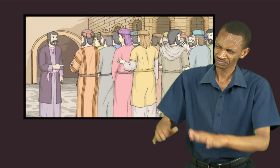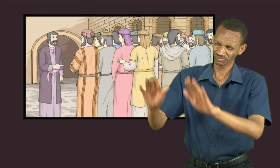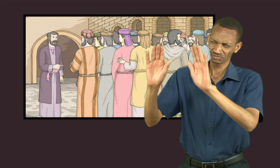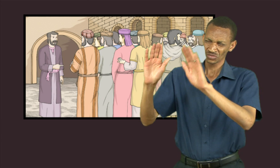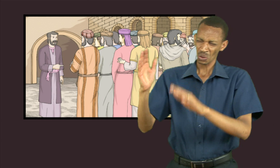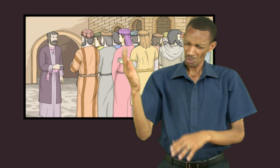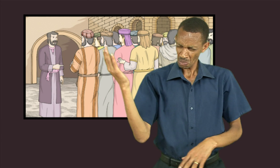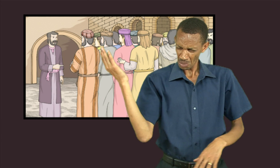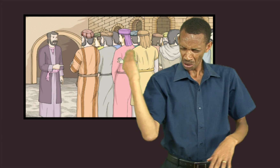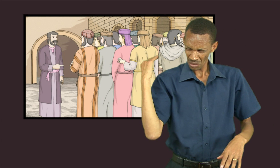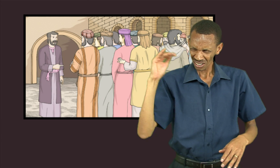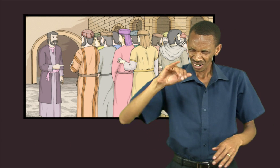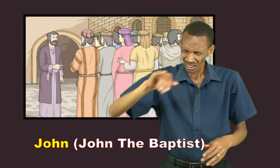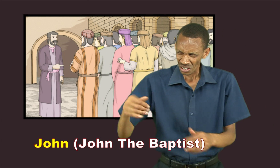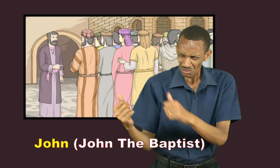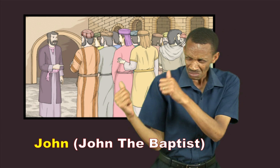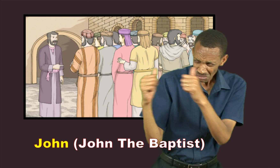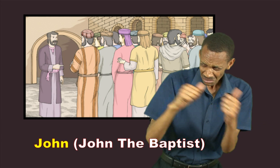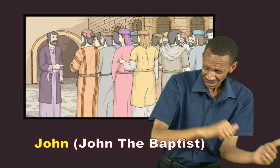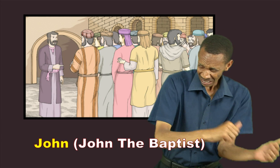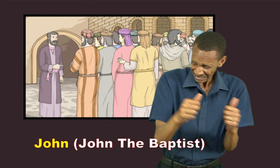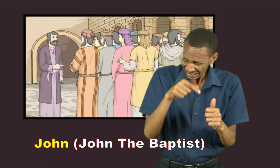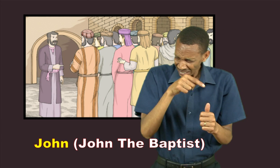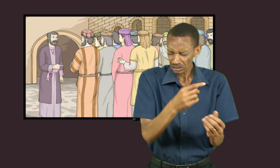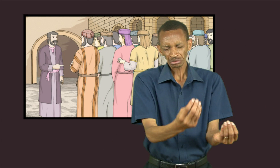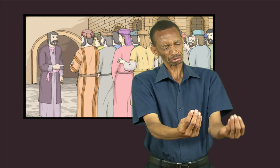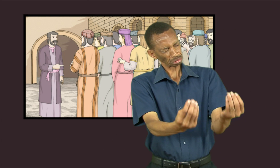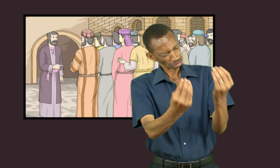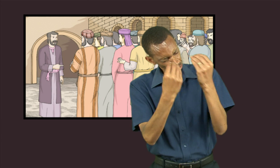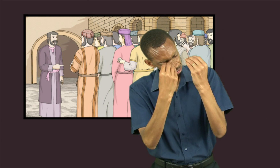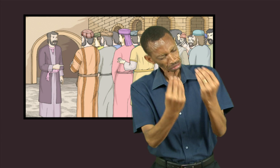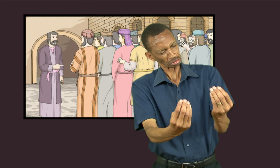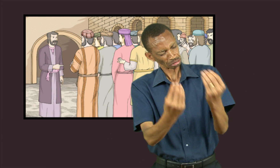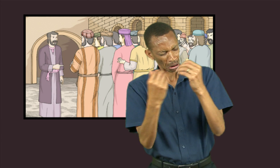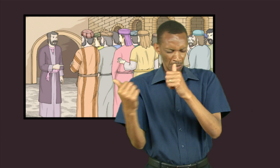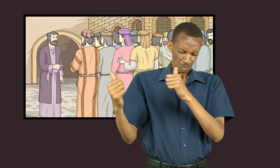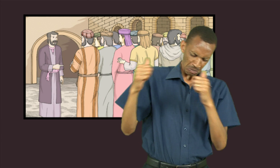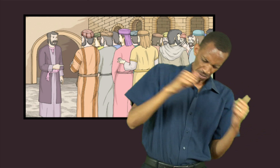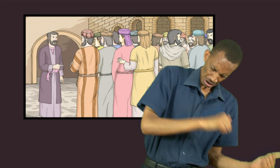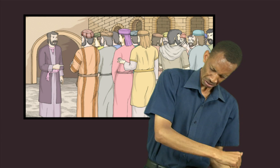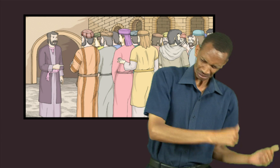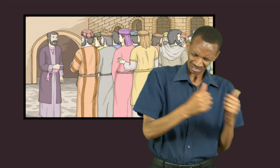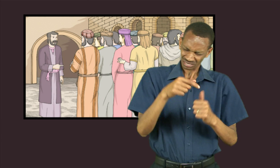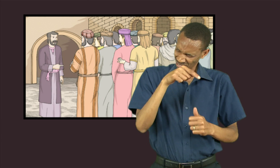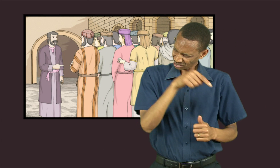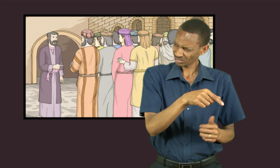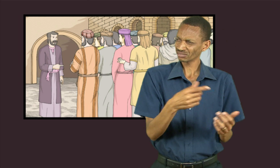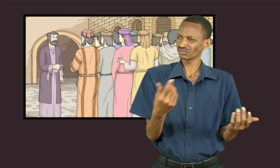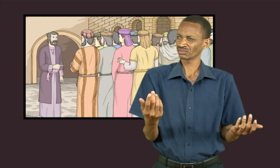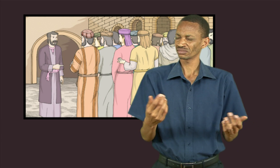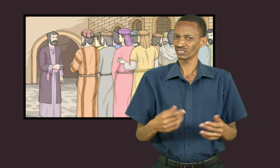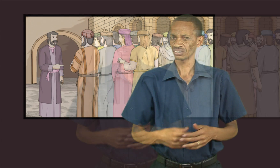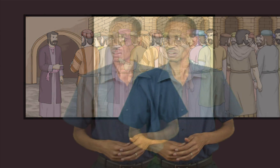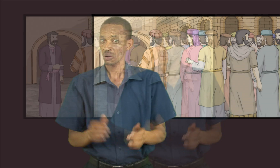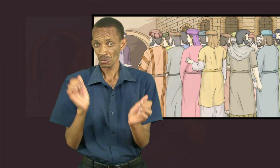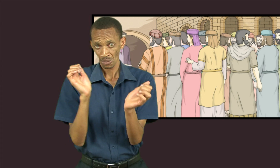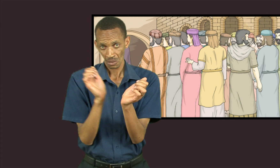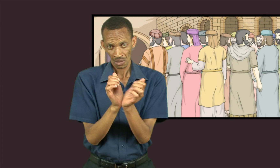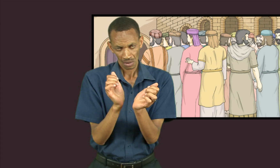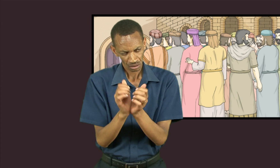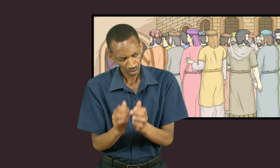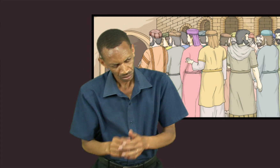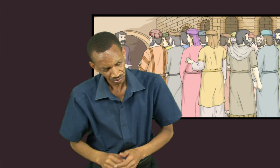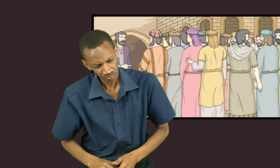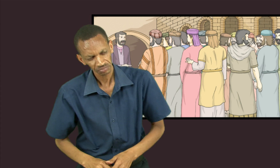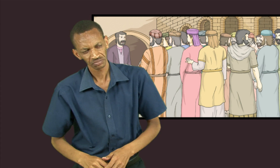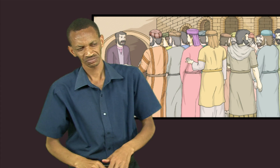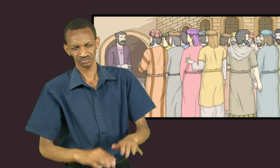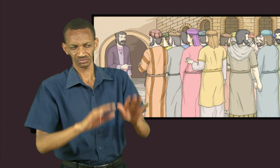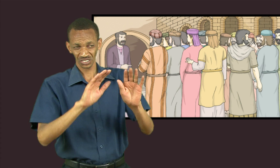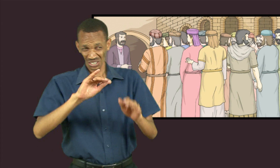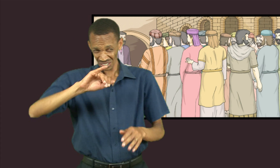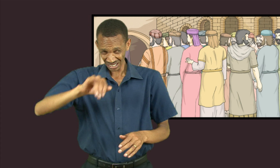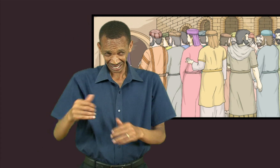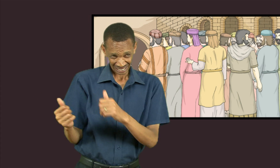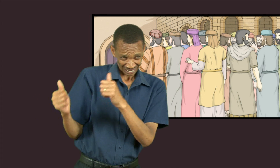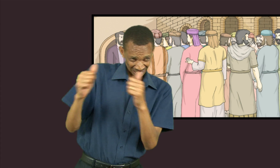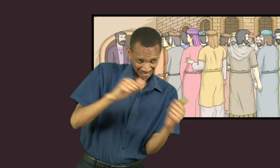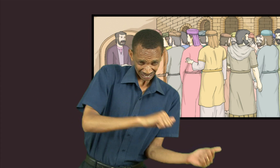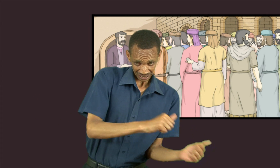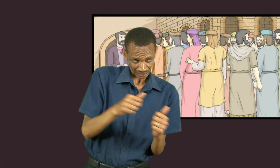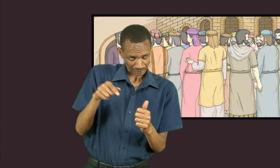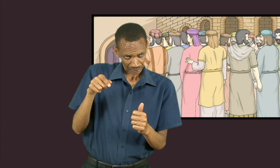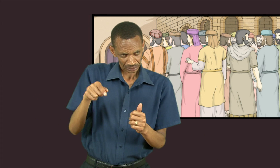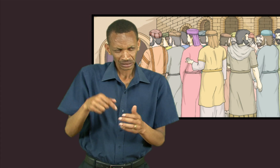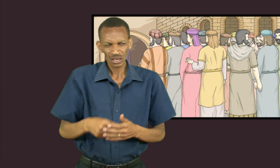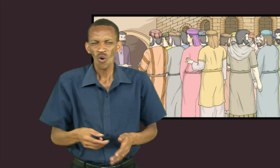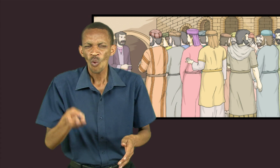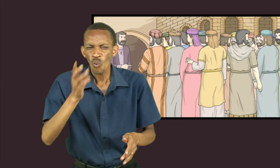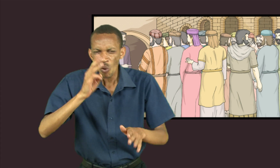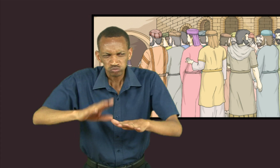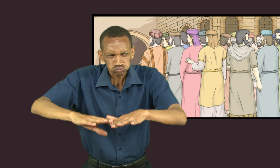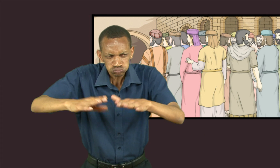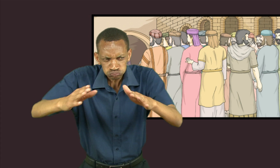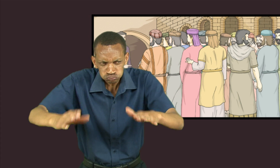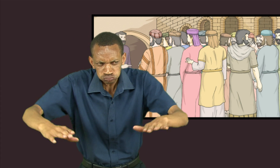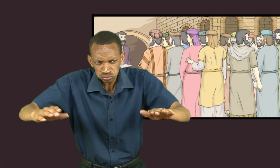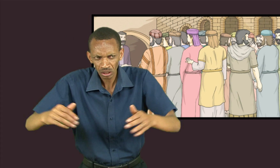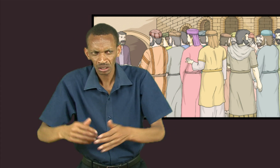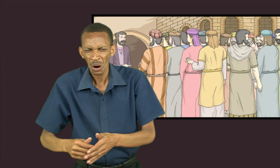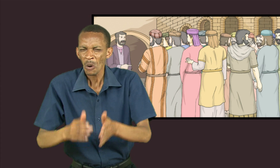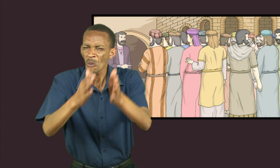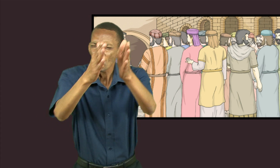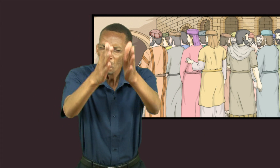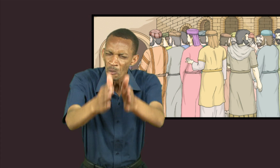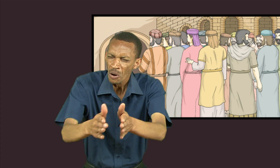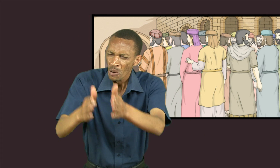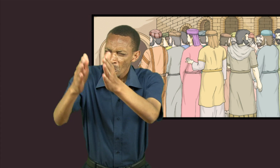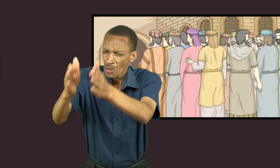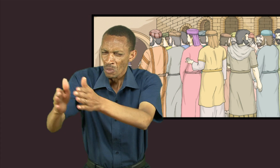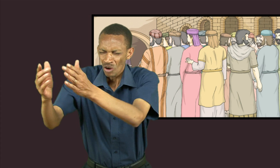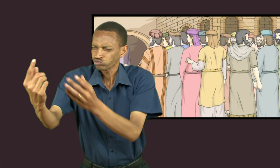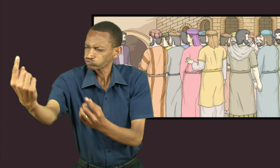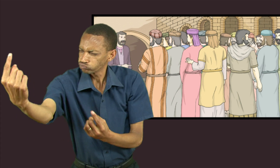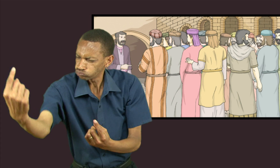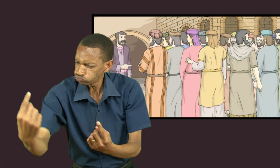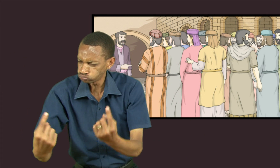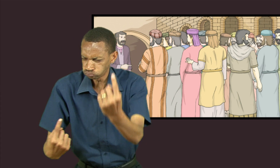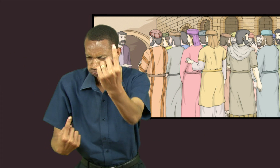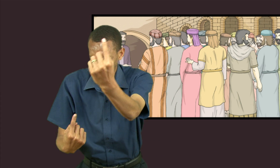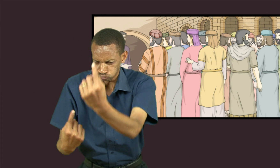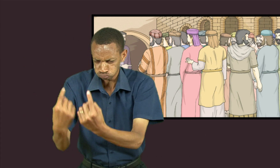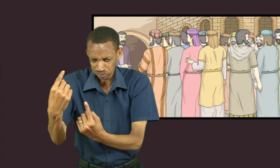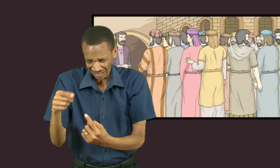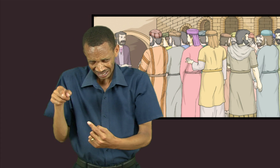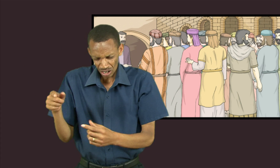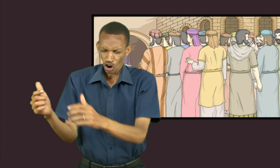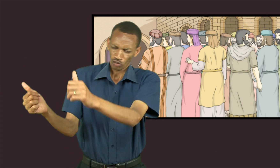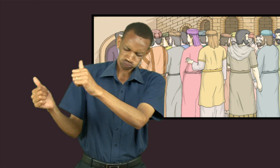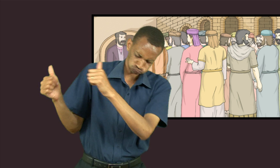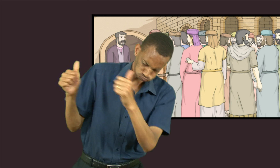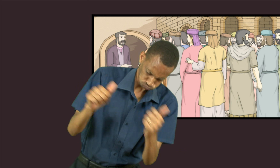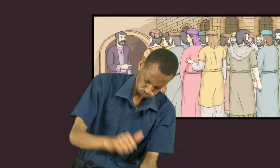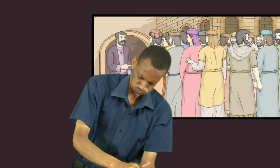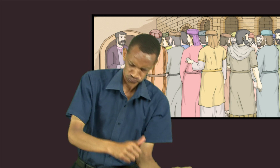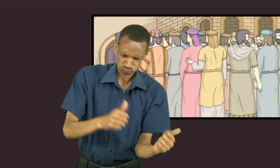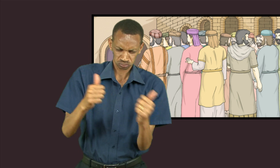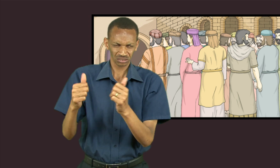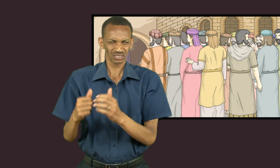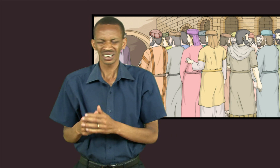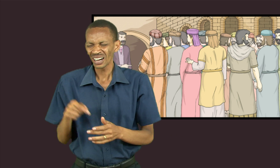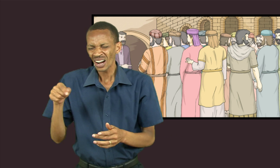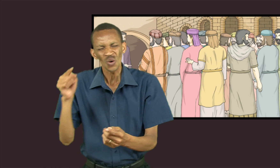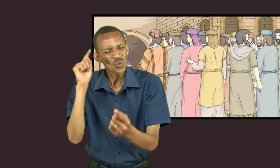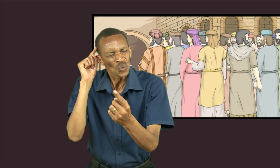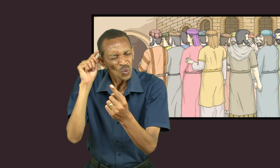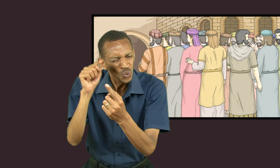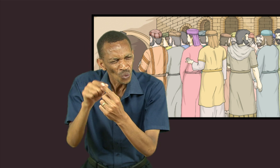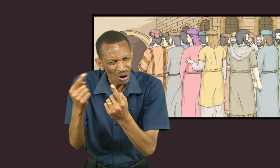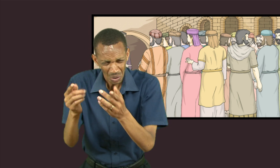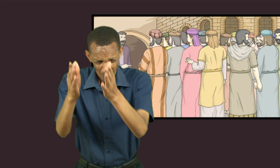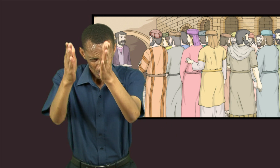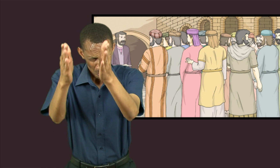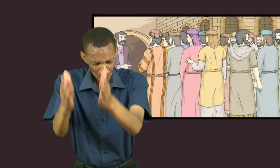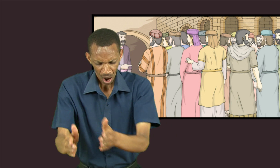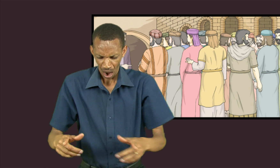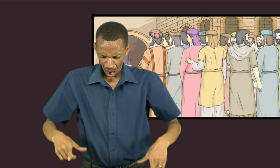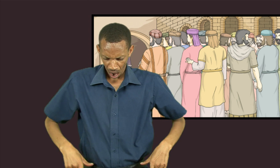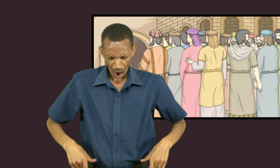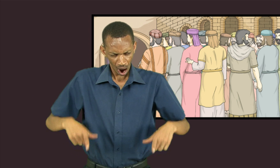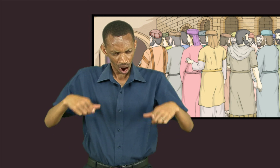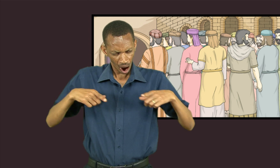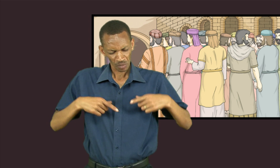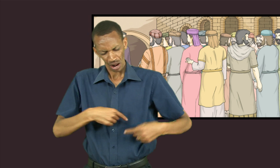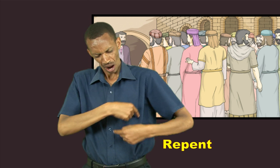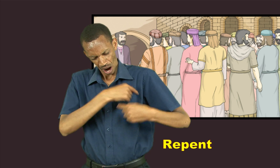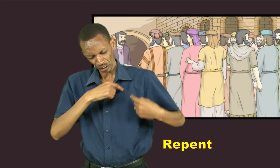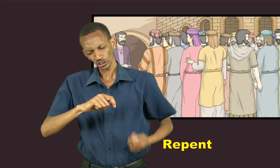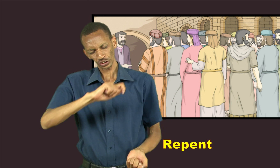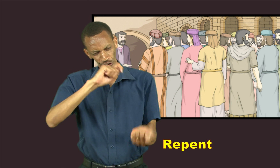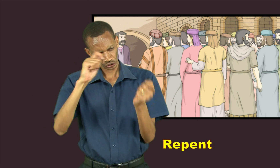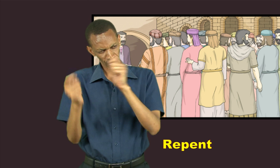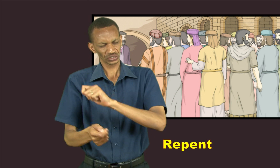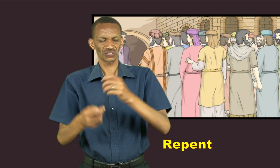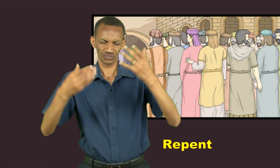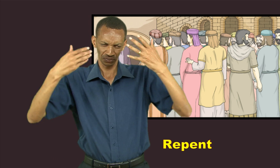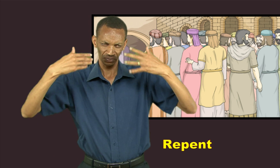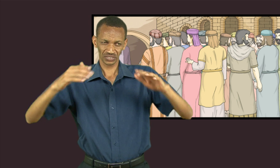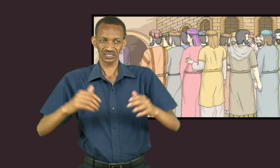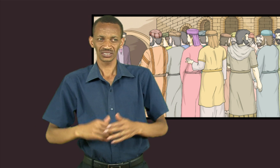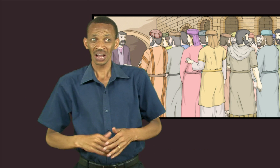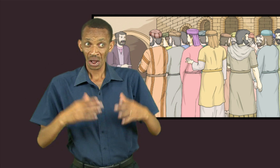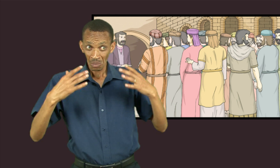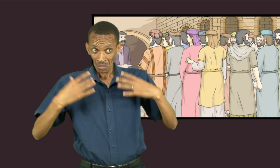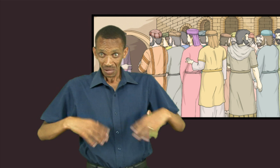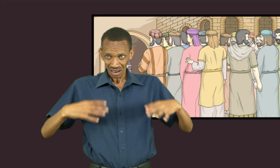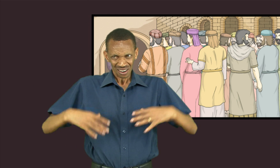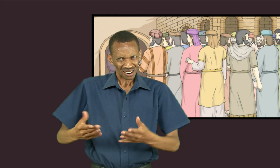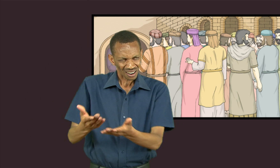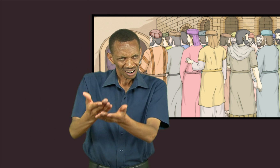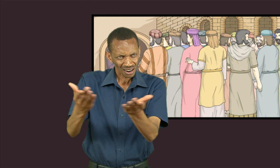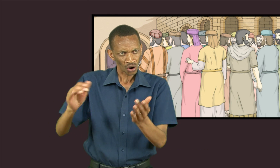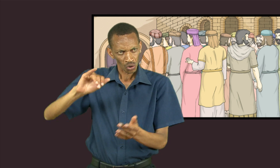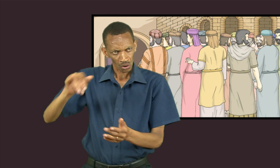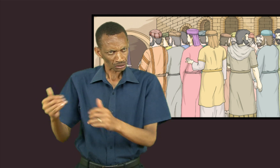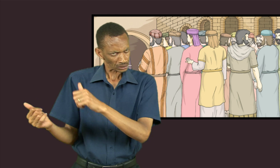“Into what, then, were you baptized?” Paul asked. “The baptism of John,” they replied.